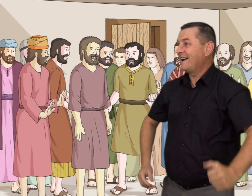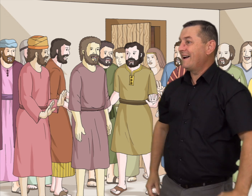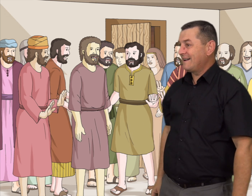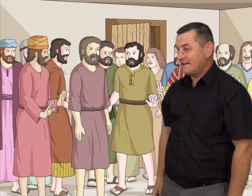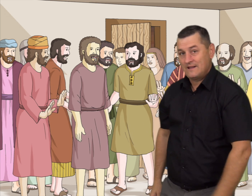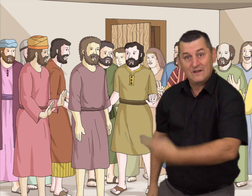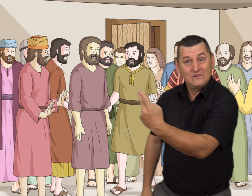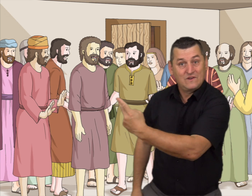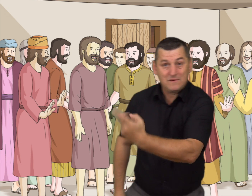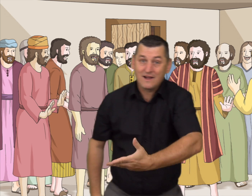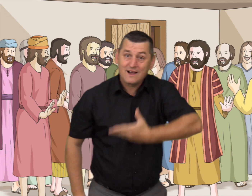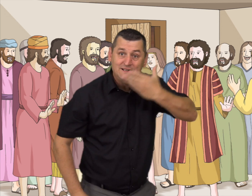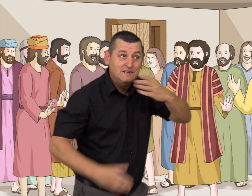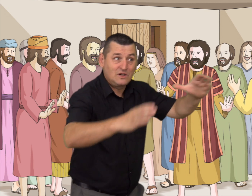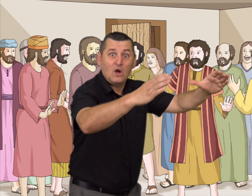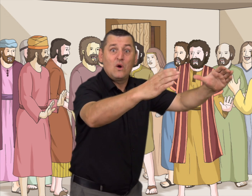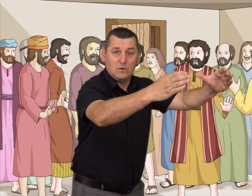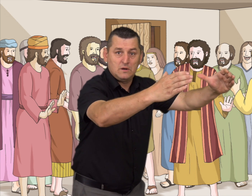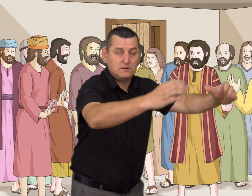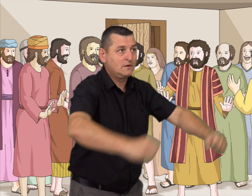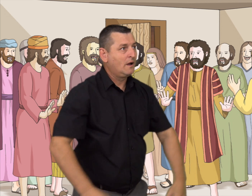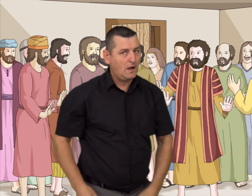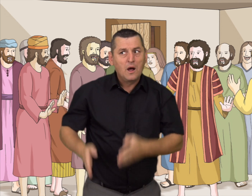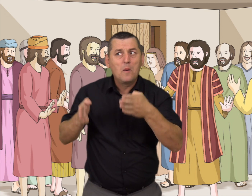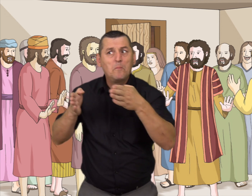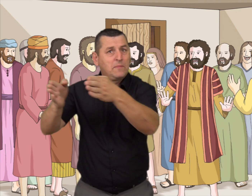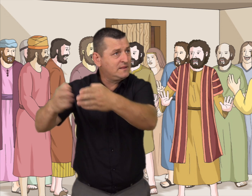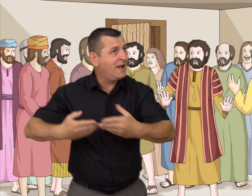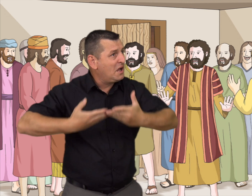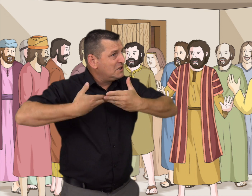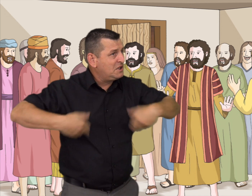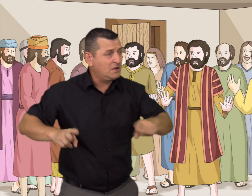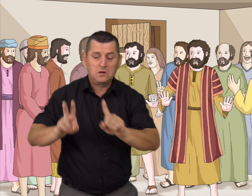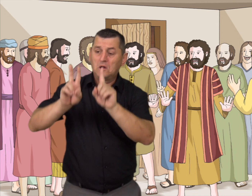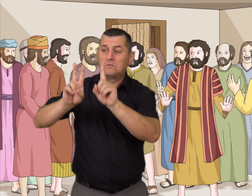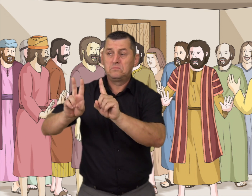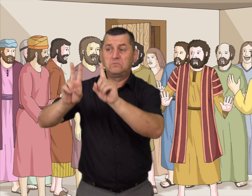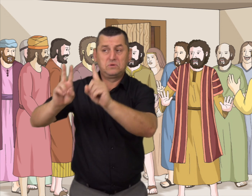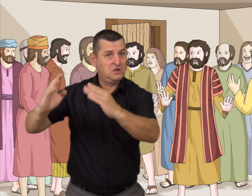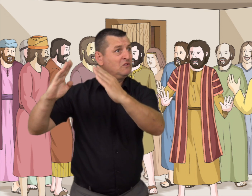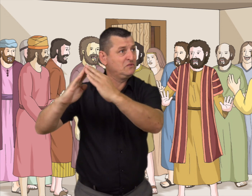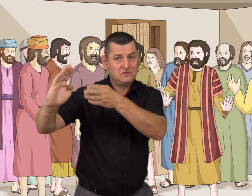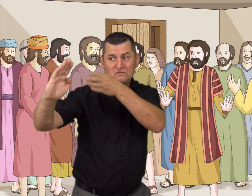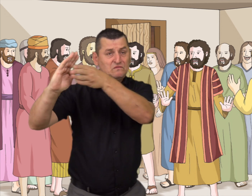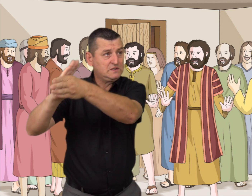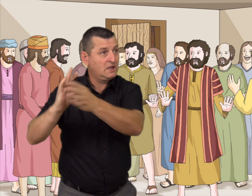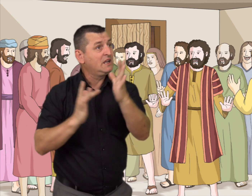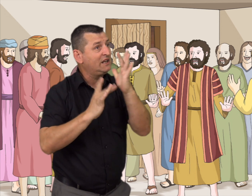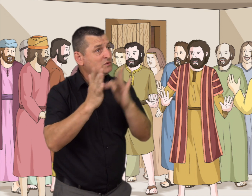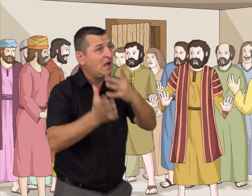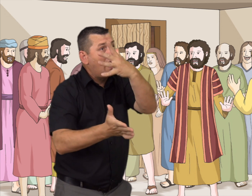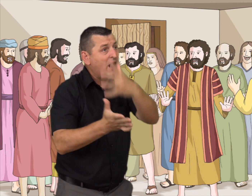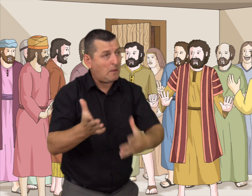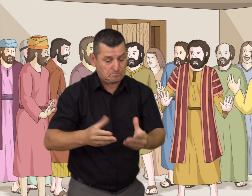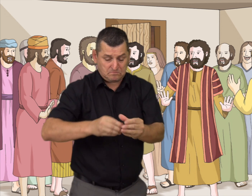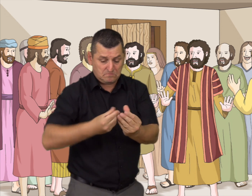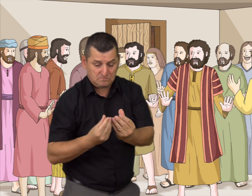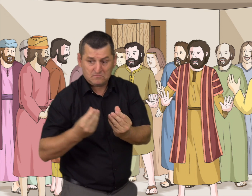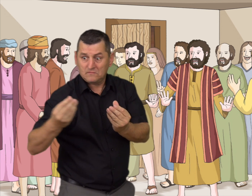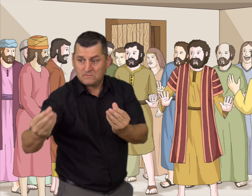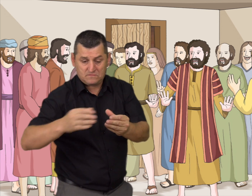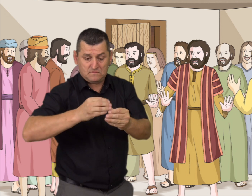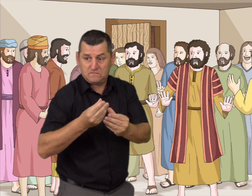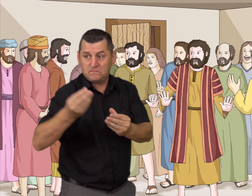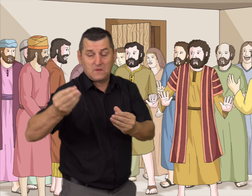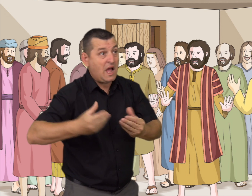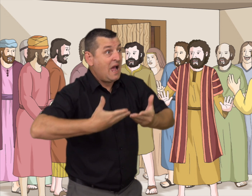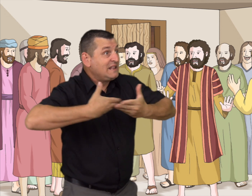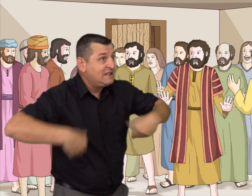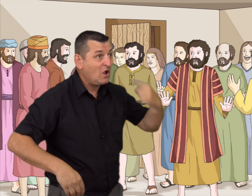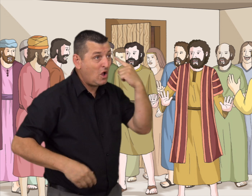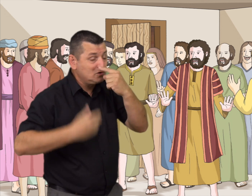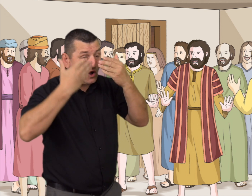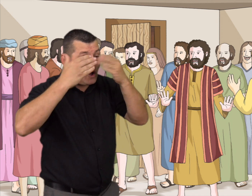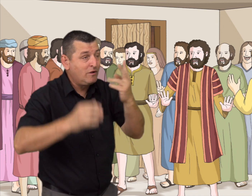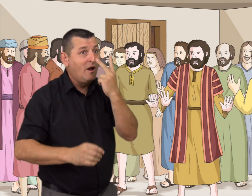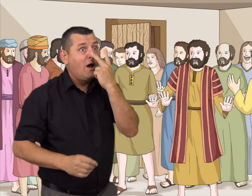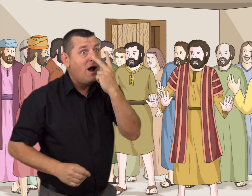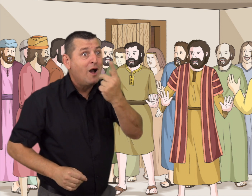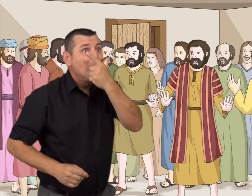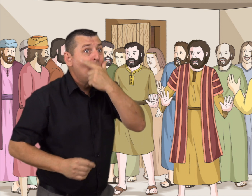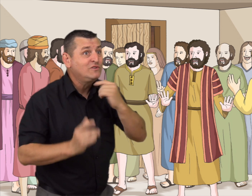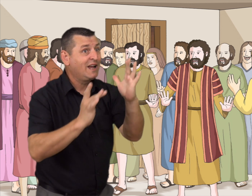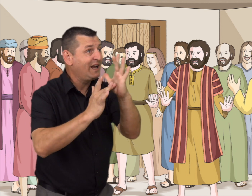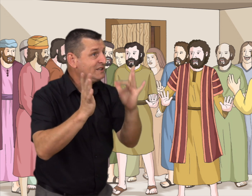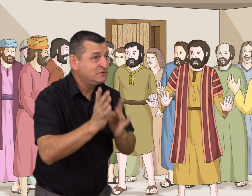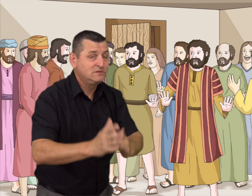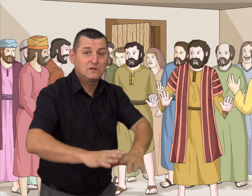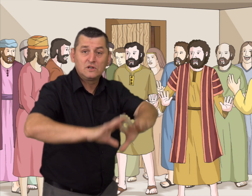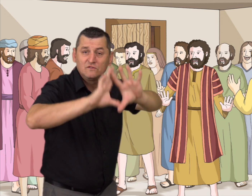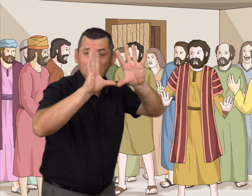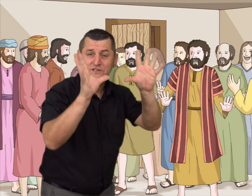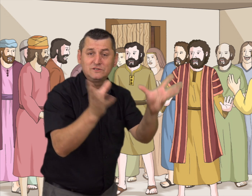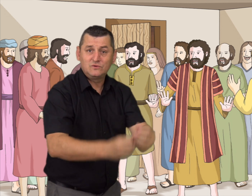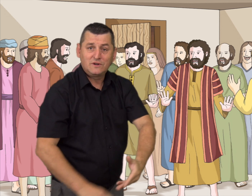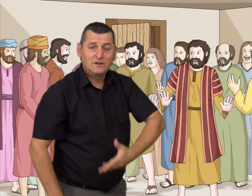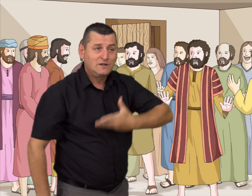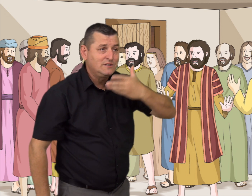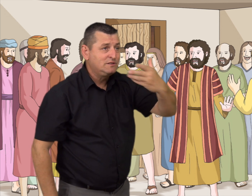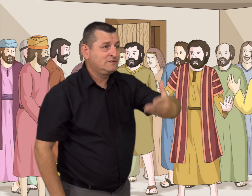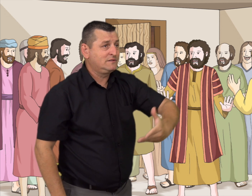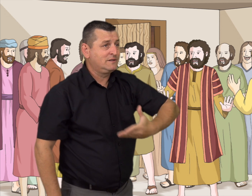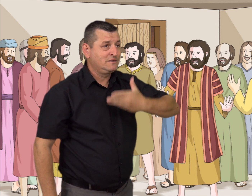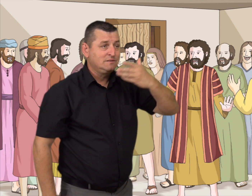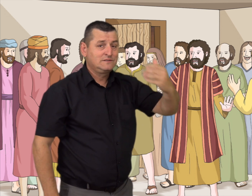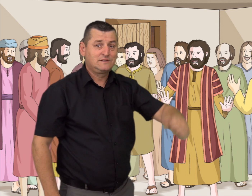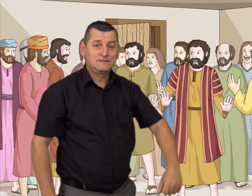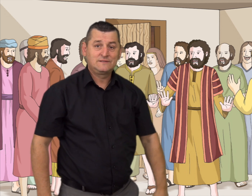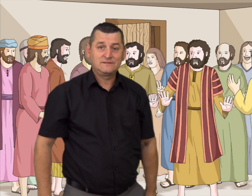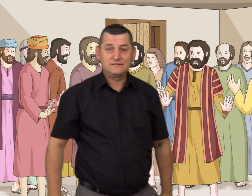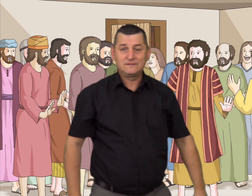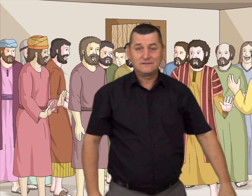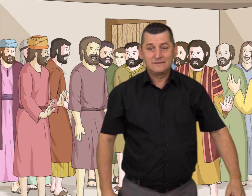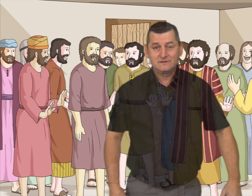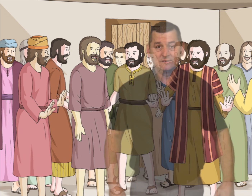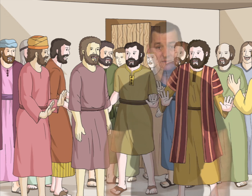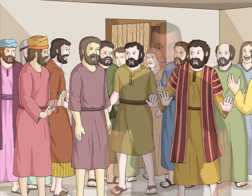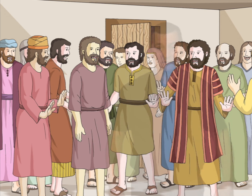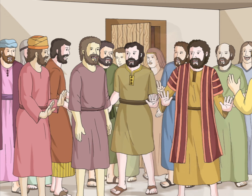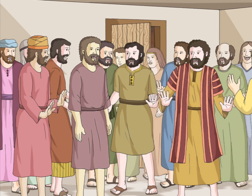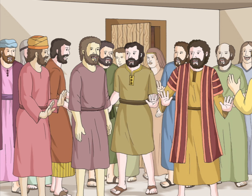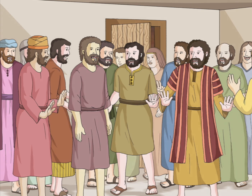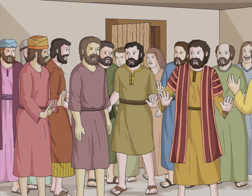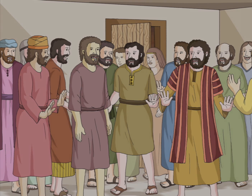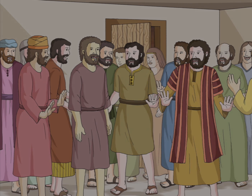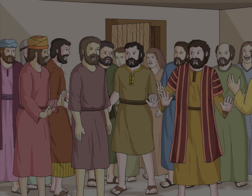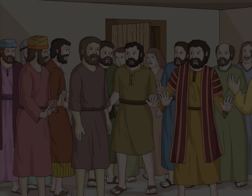Then the two told what had happened on the road, and how they had recognized Jesus in the breaking of the bread.